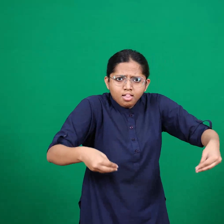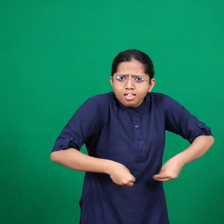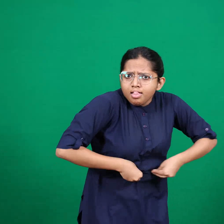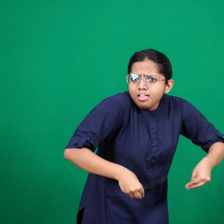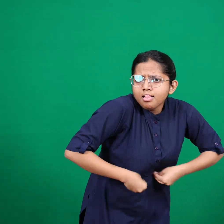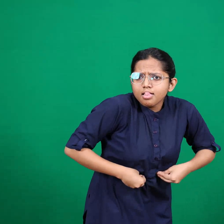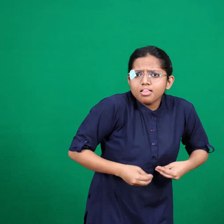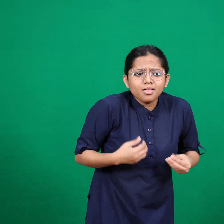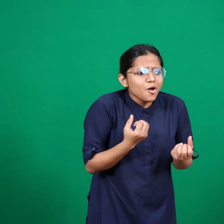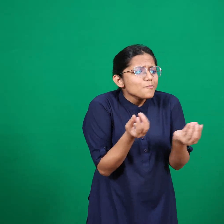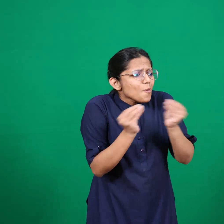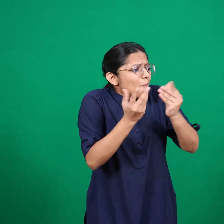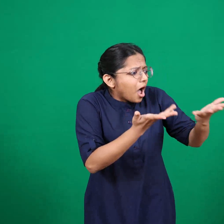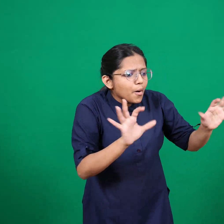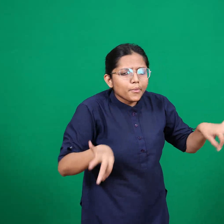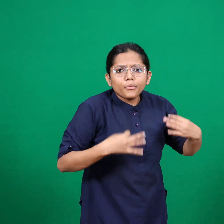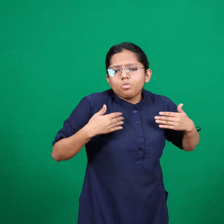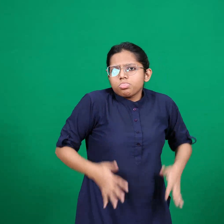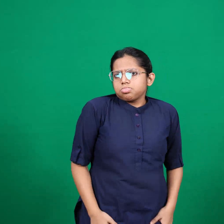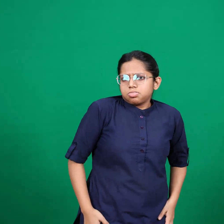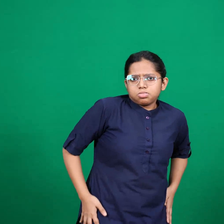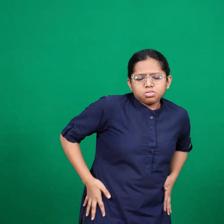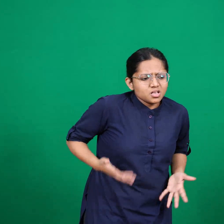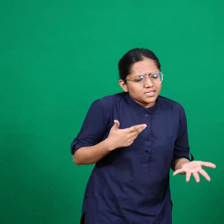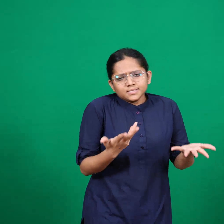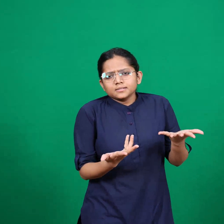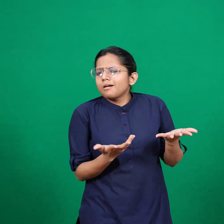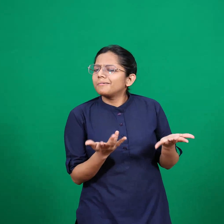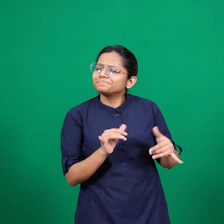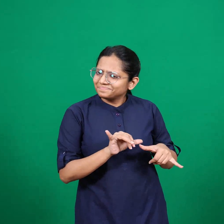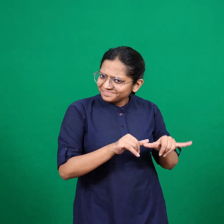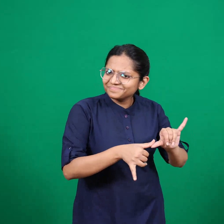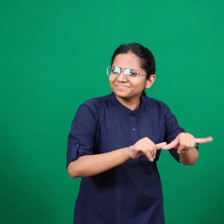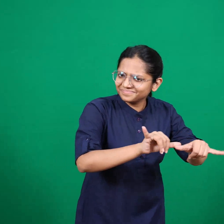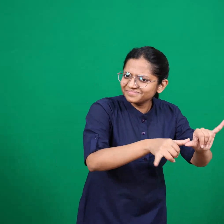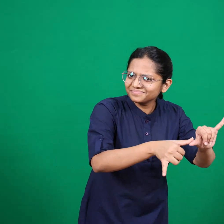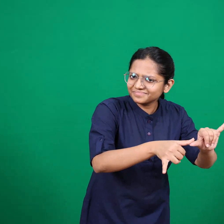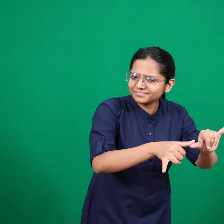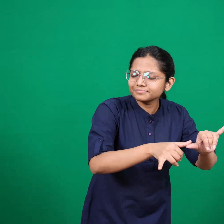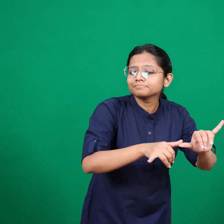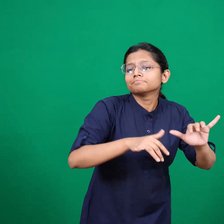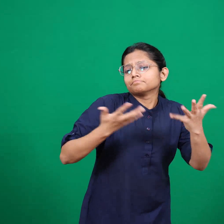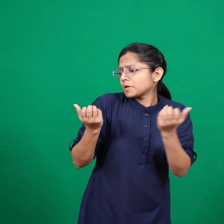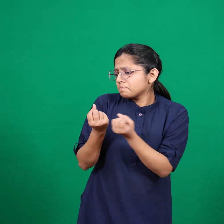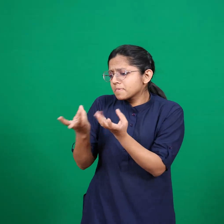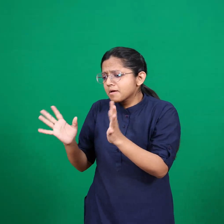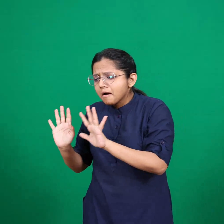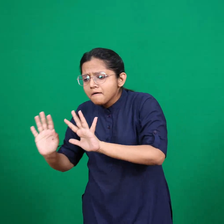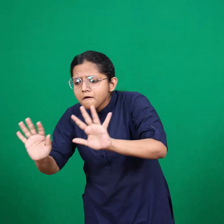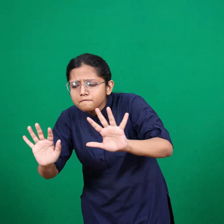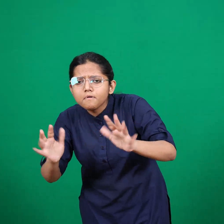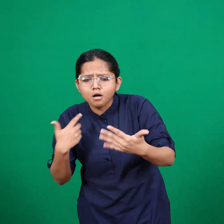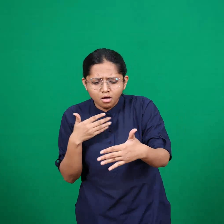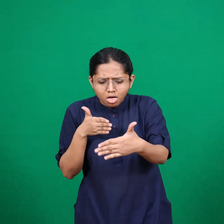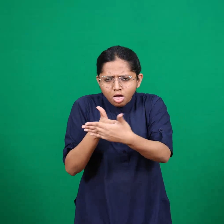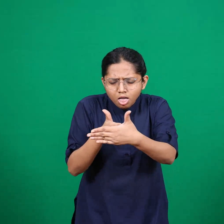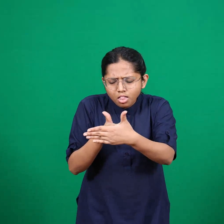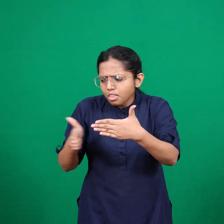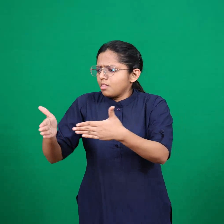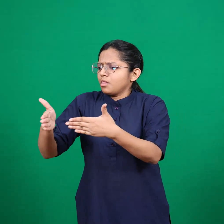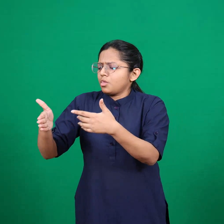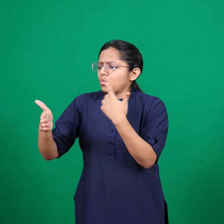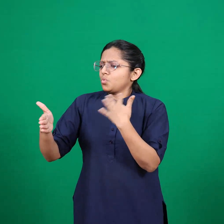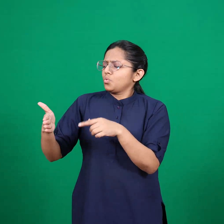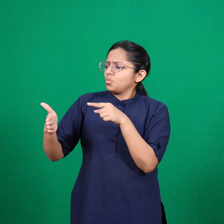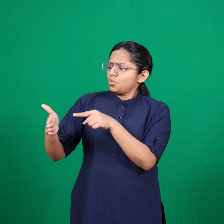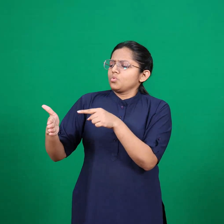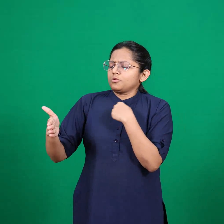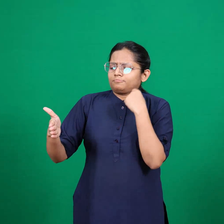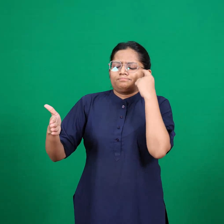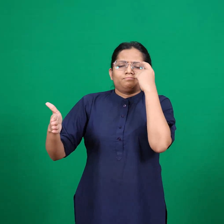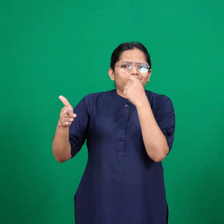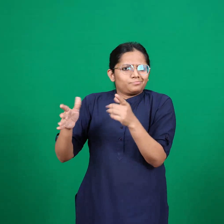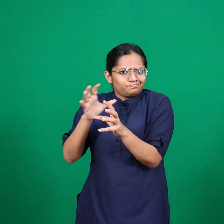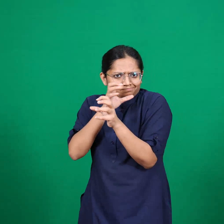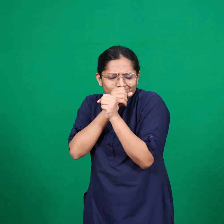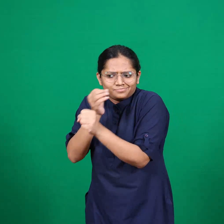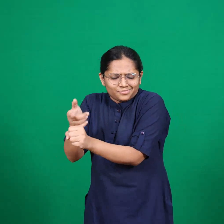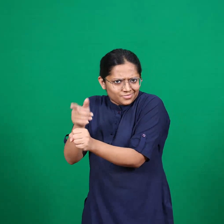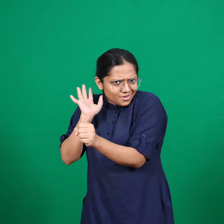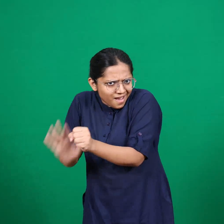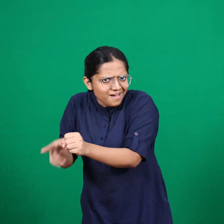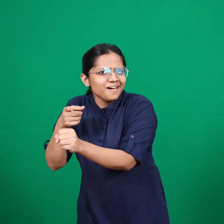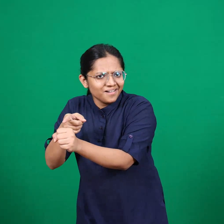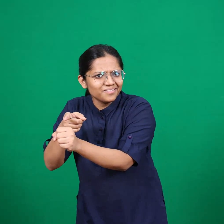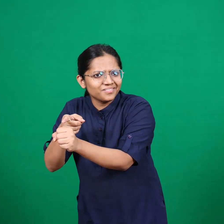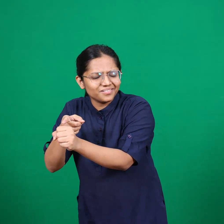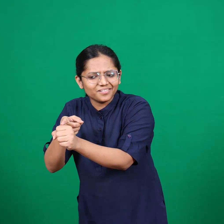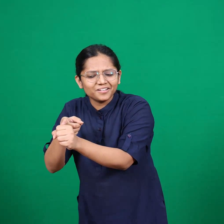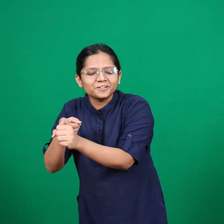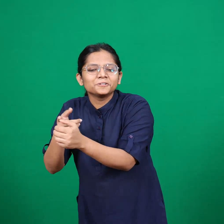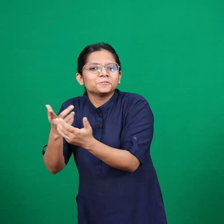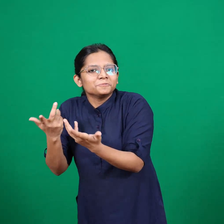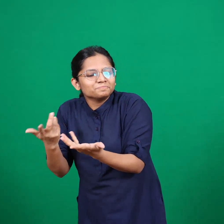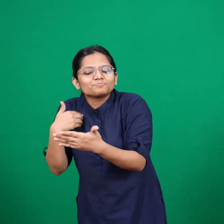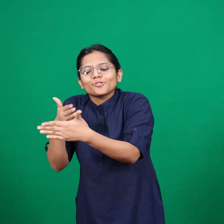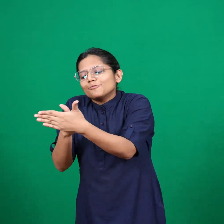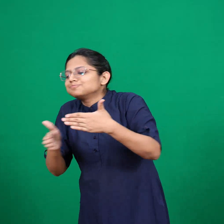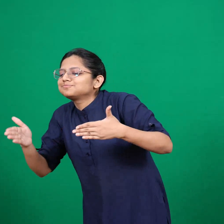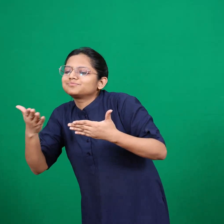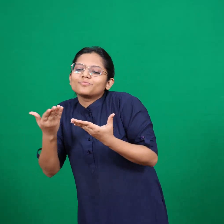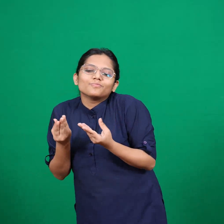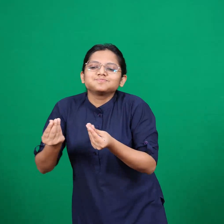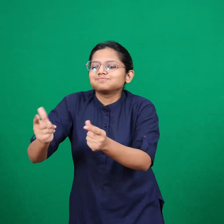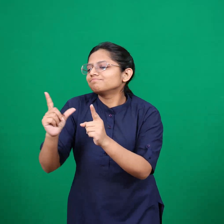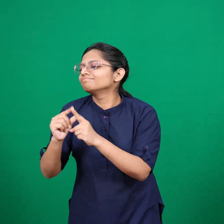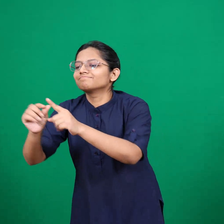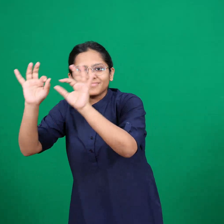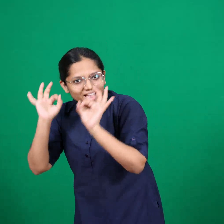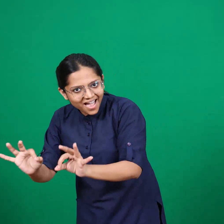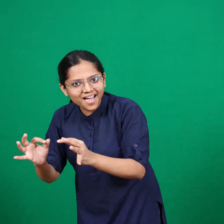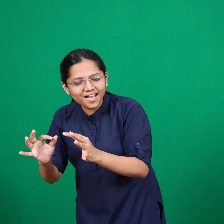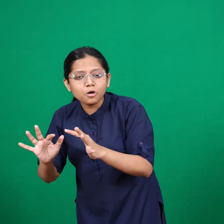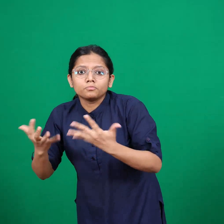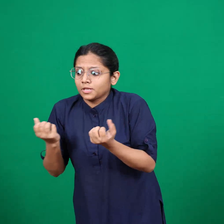I know how to live humbly, and I know how to abound.